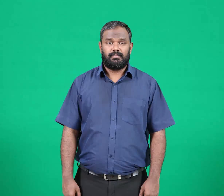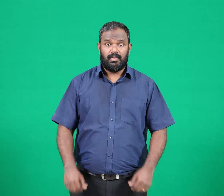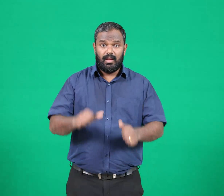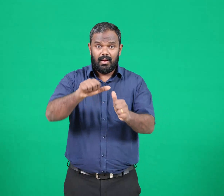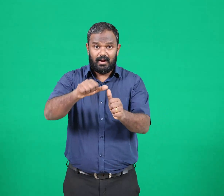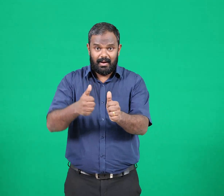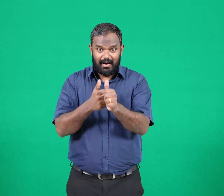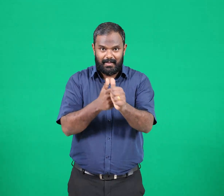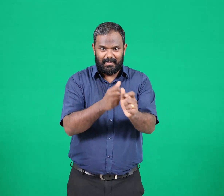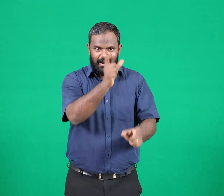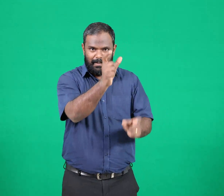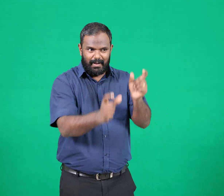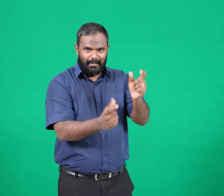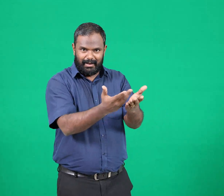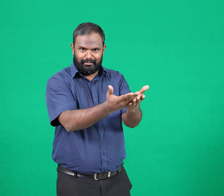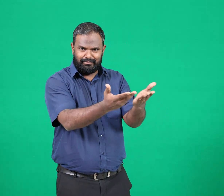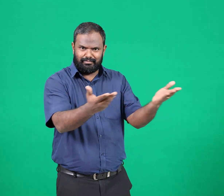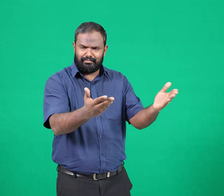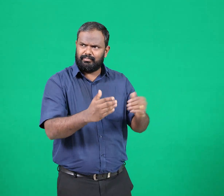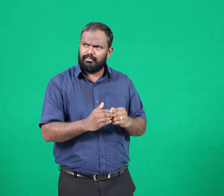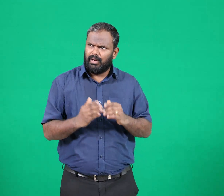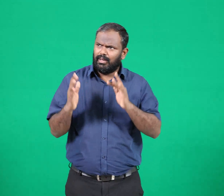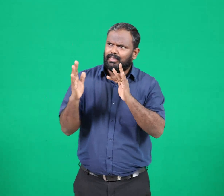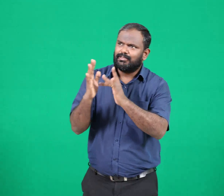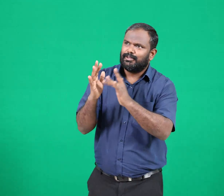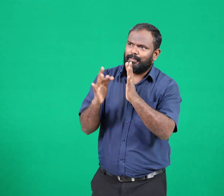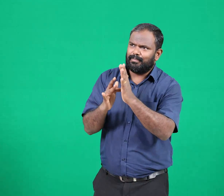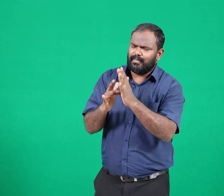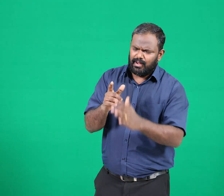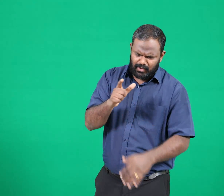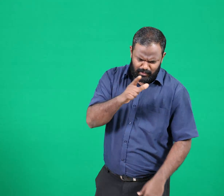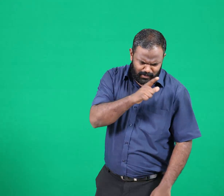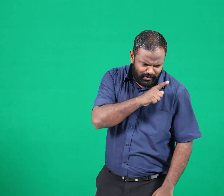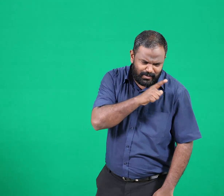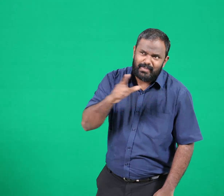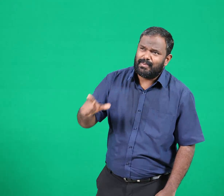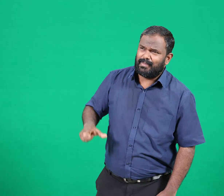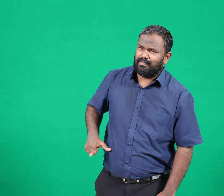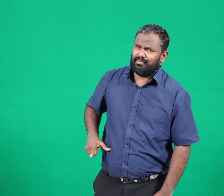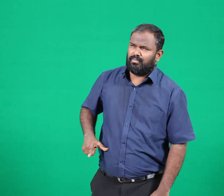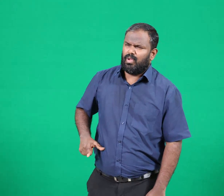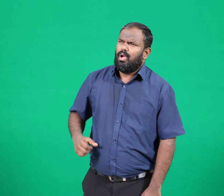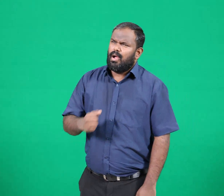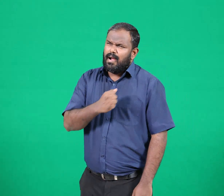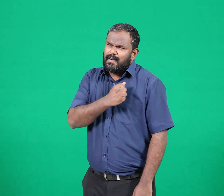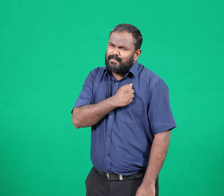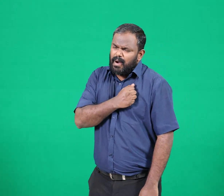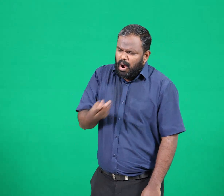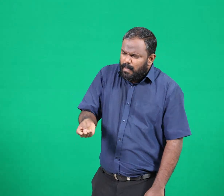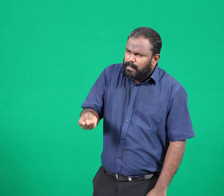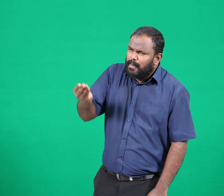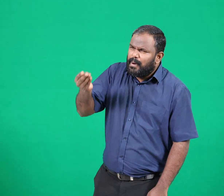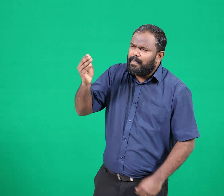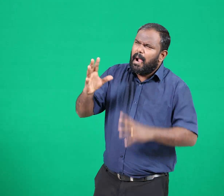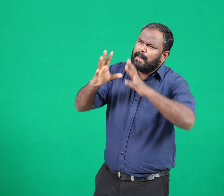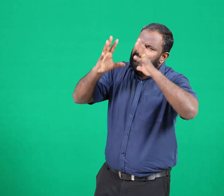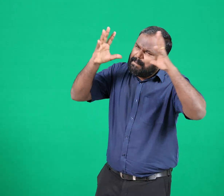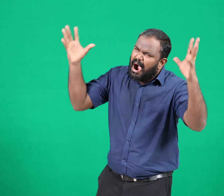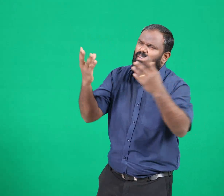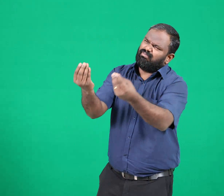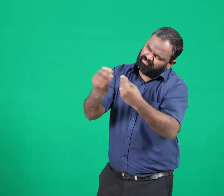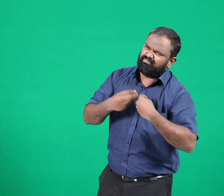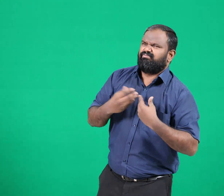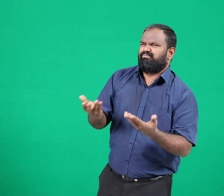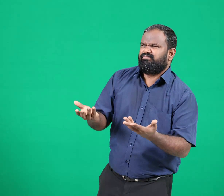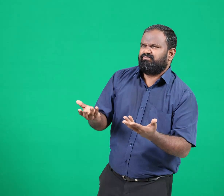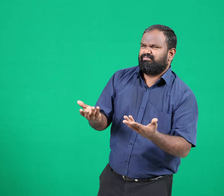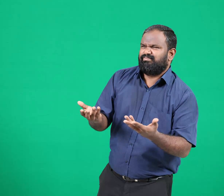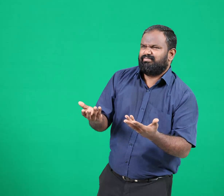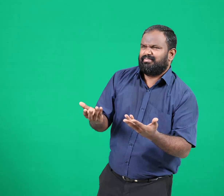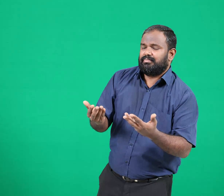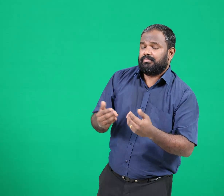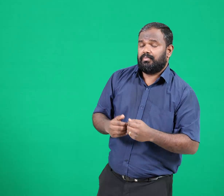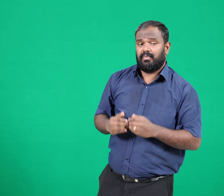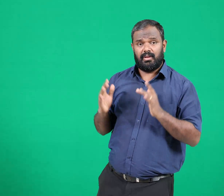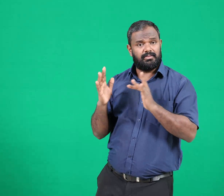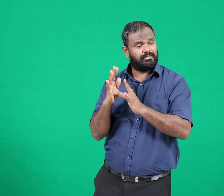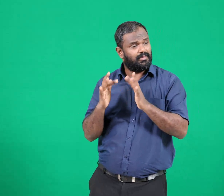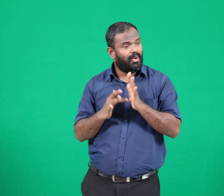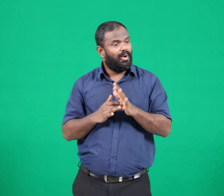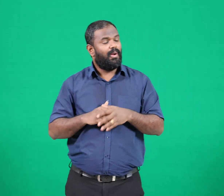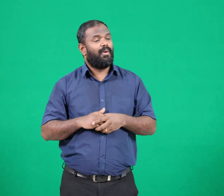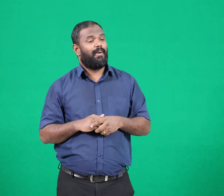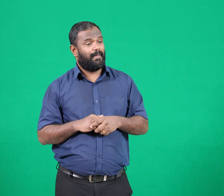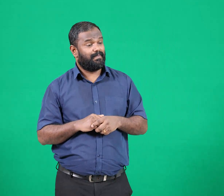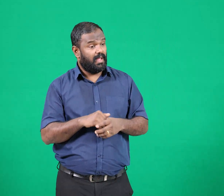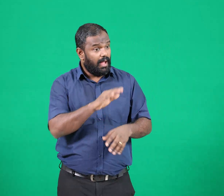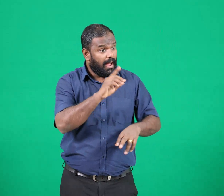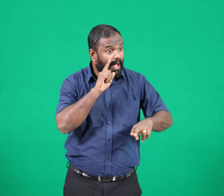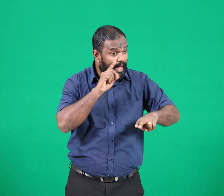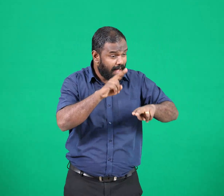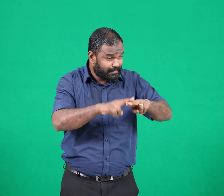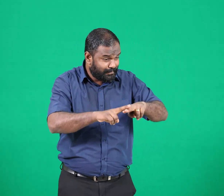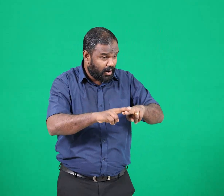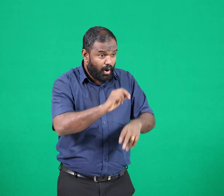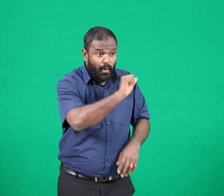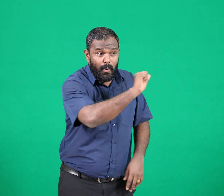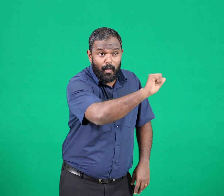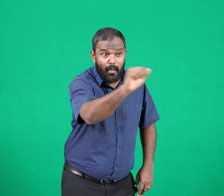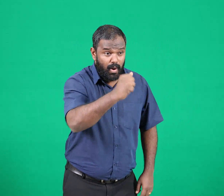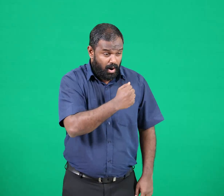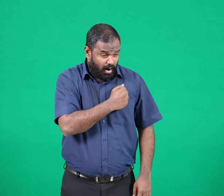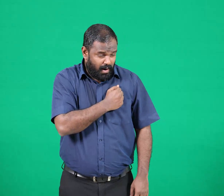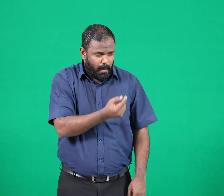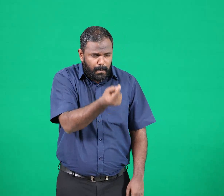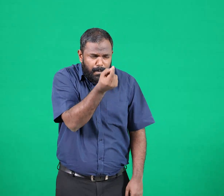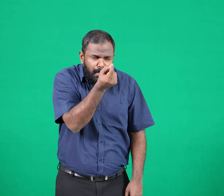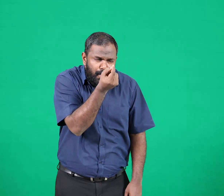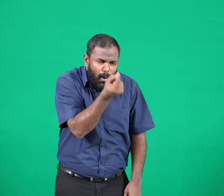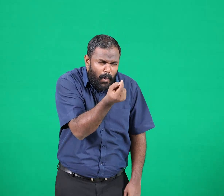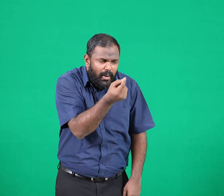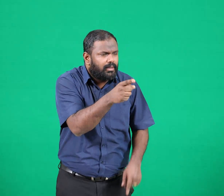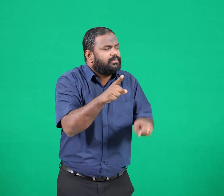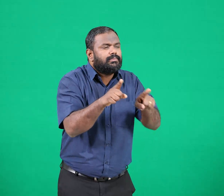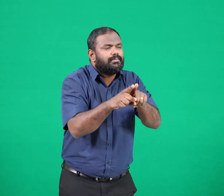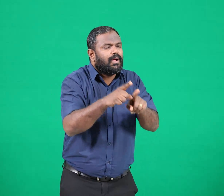The apostles said to the Lord, "Increase our faith!"